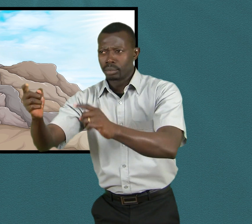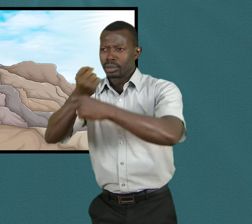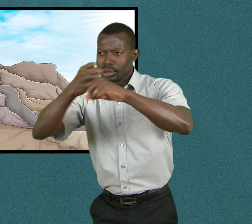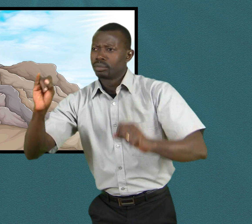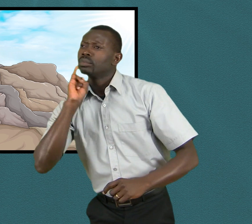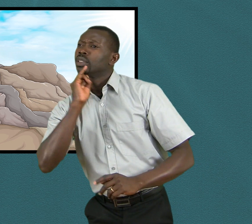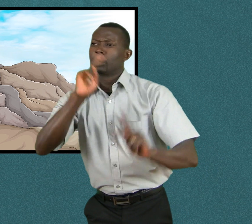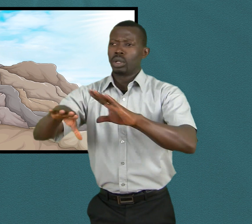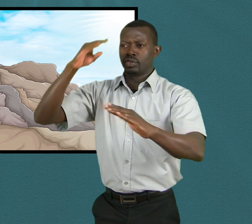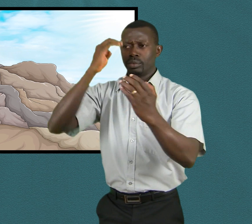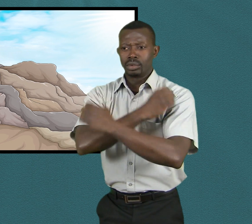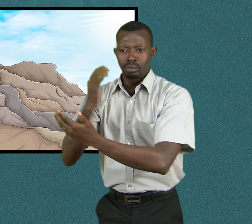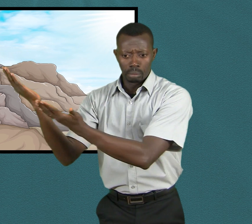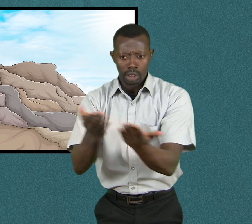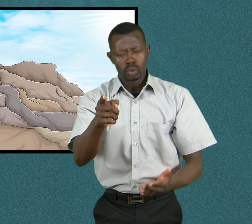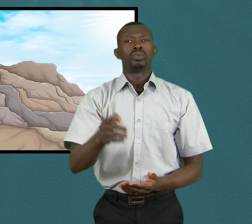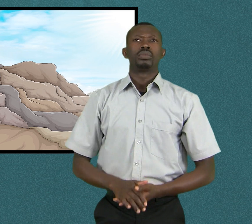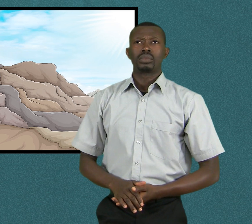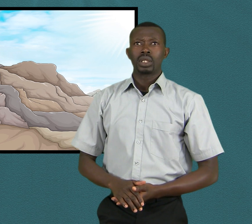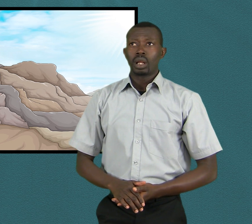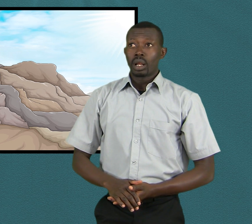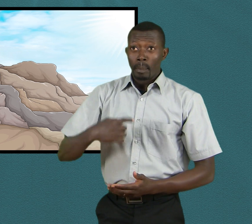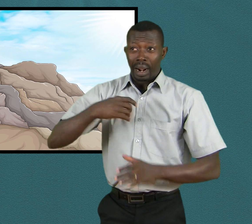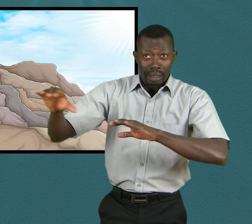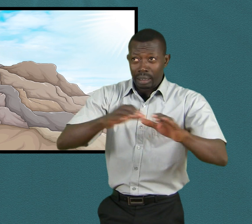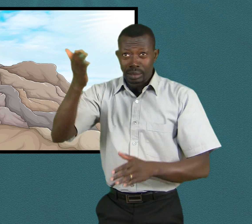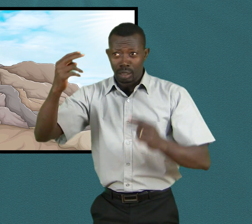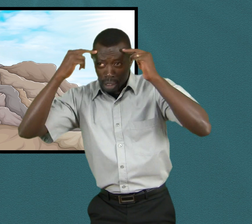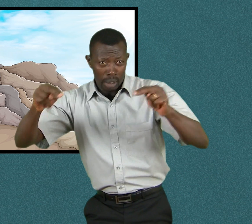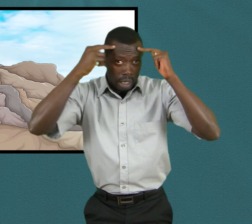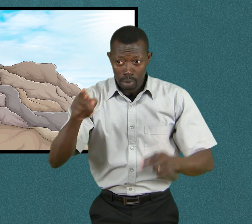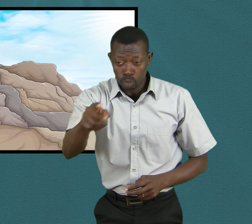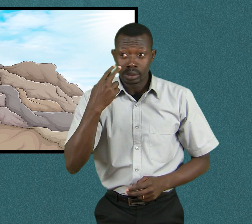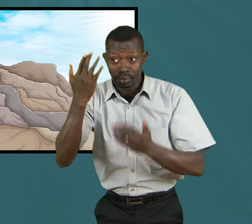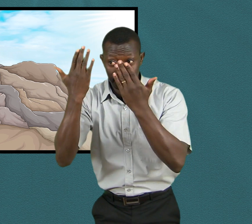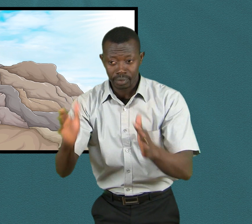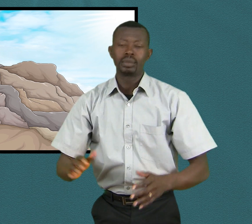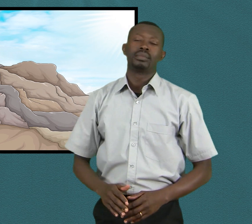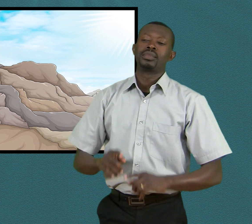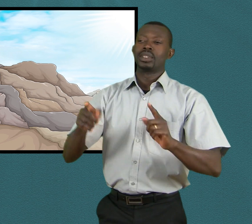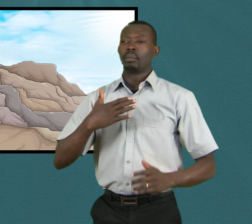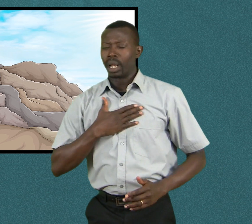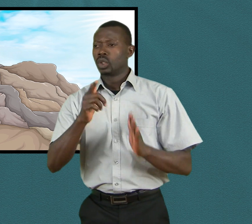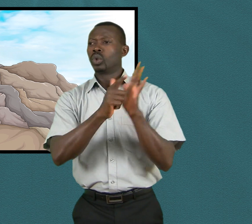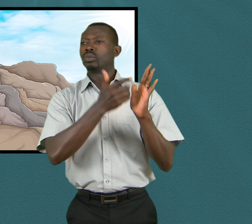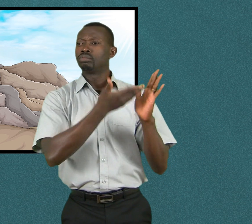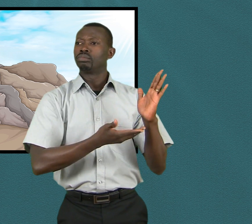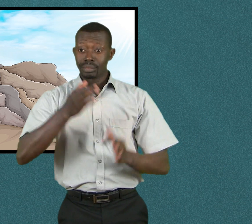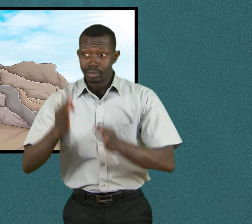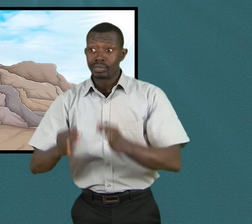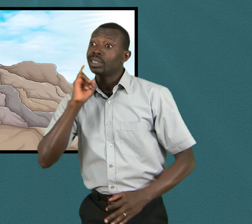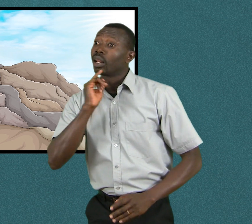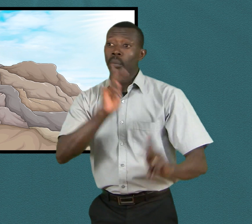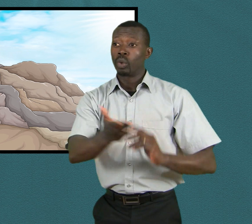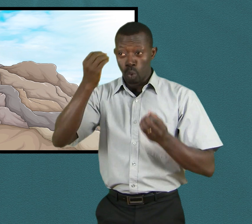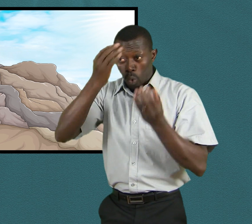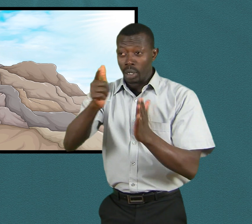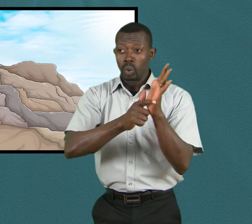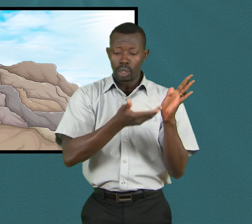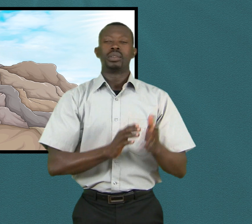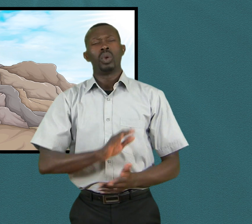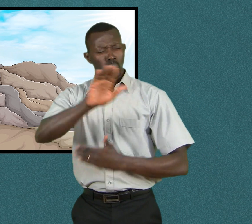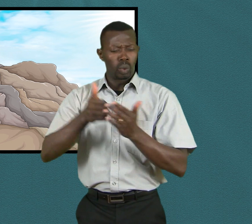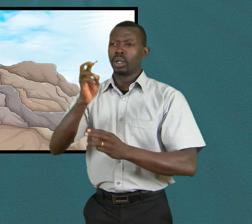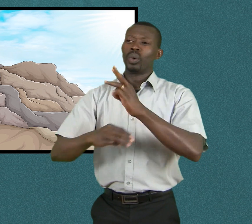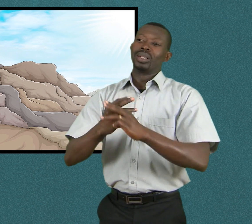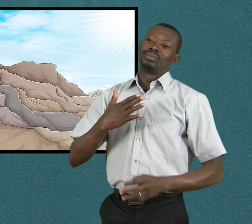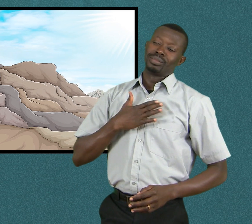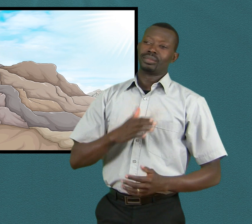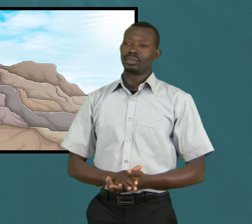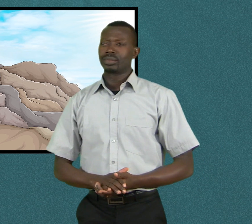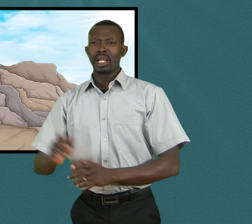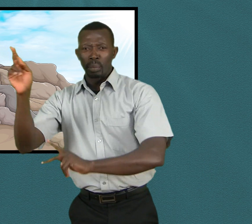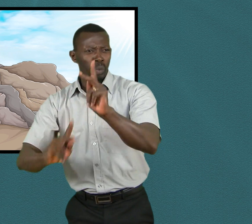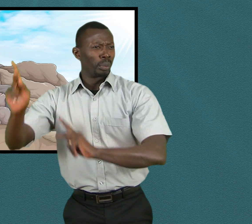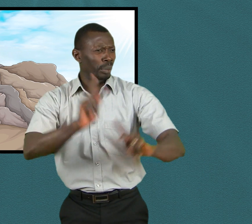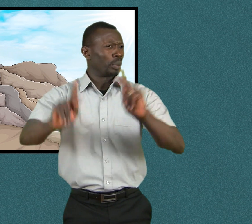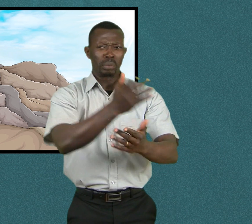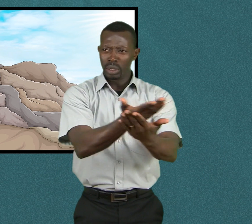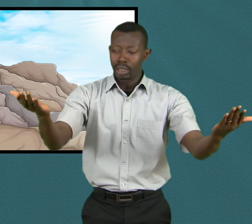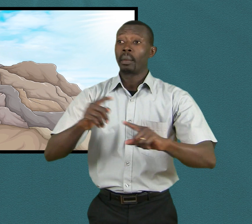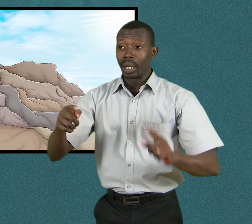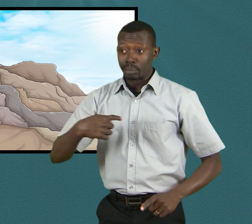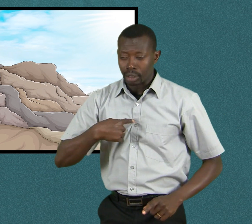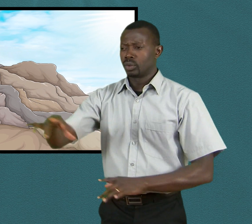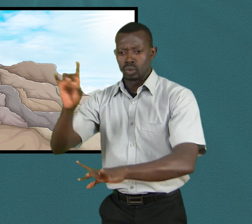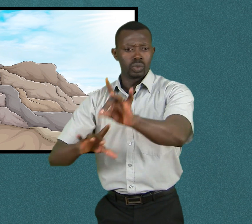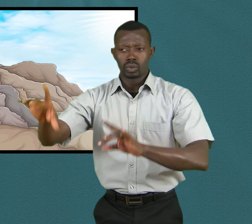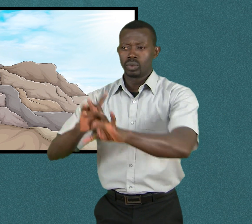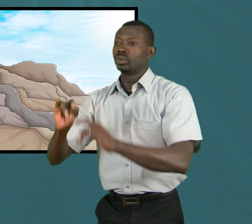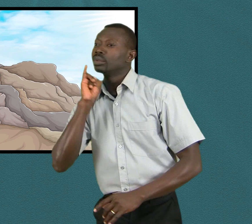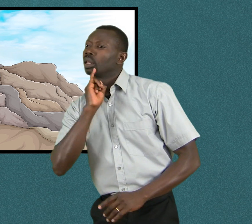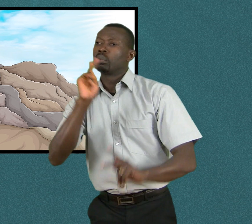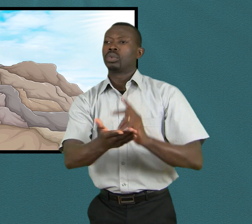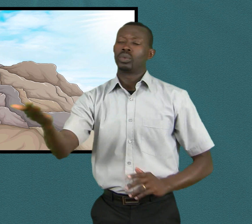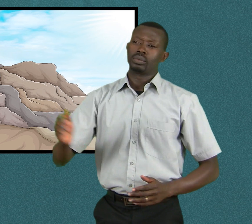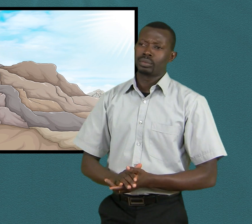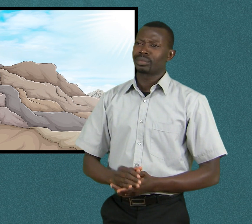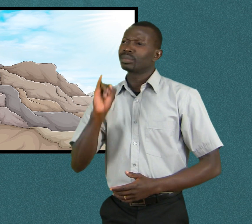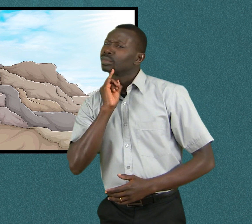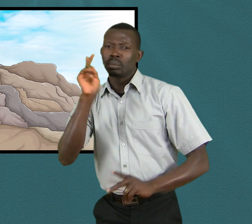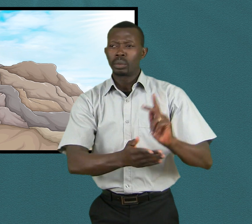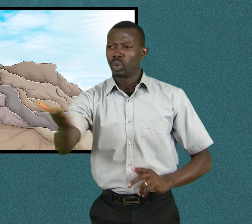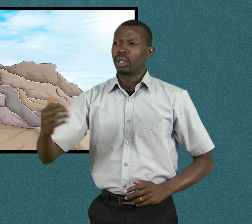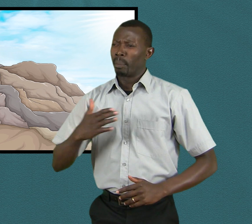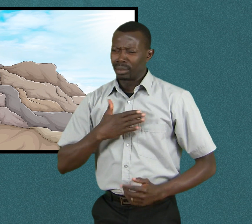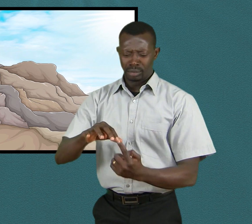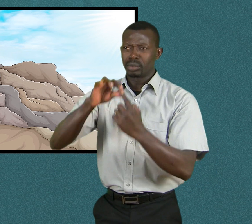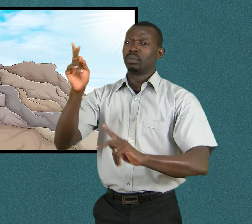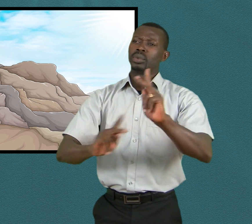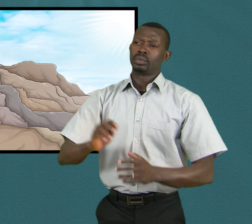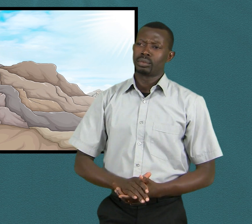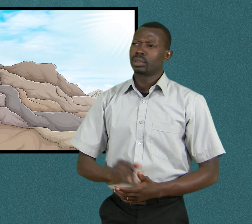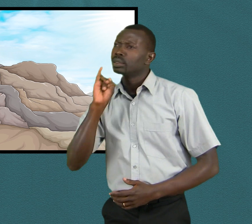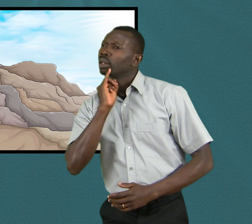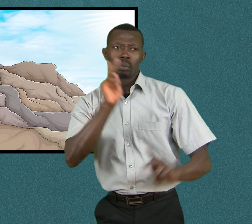Now if you will indeed obey My voice and keep My covenant, you will be My treasured possession out of all the nations—for the whole earth is Mine.